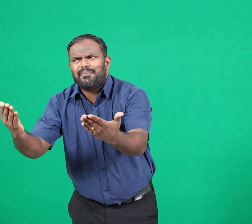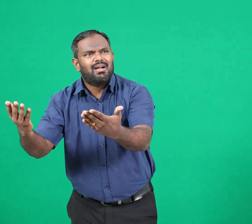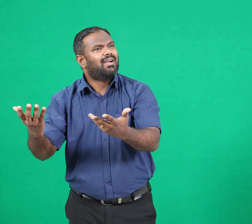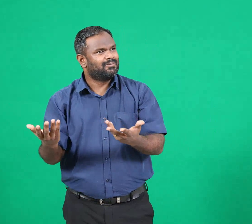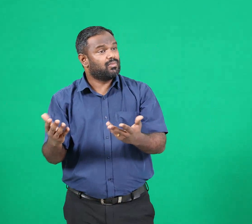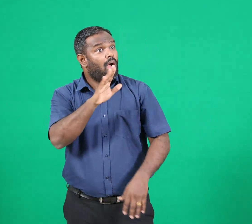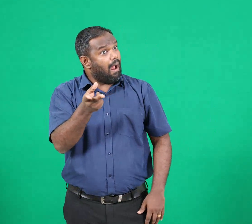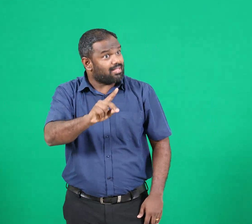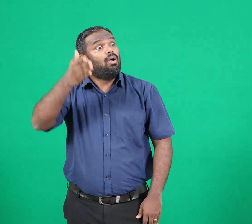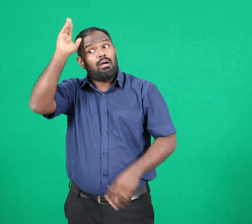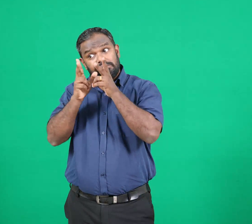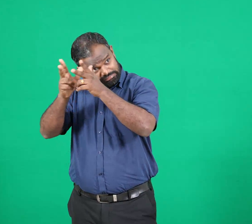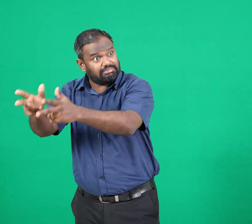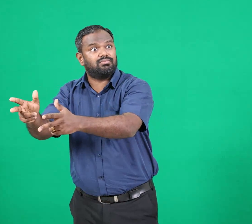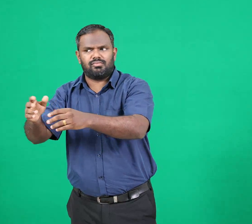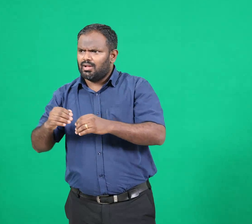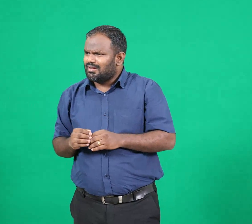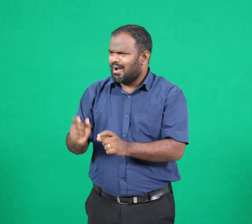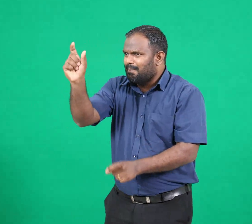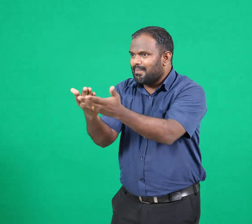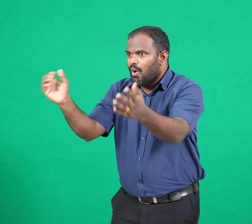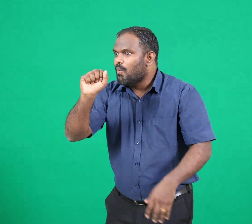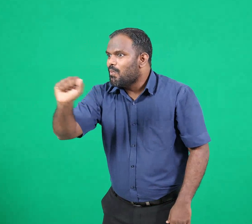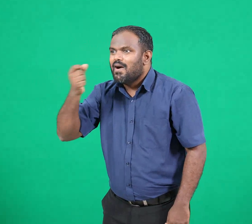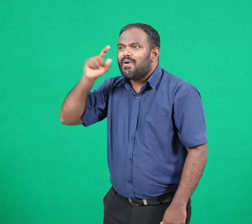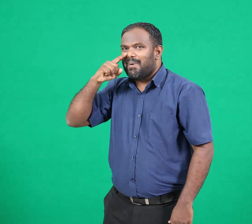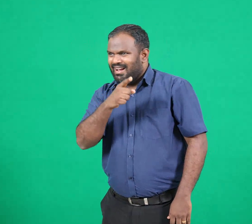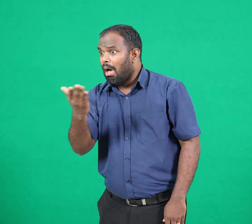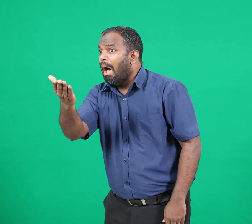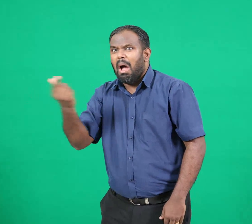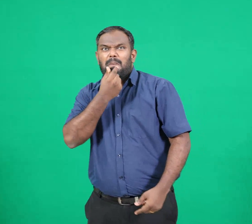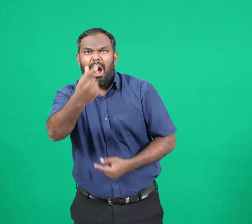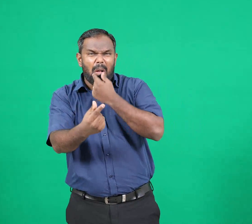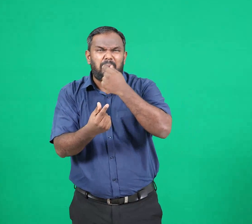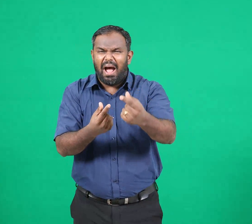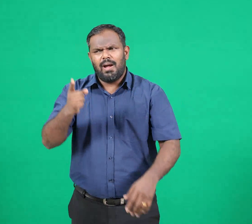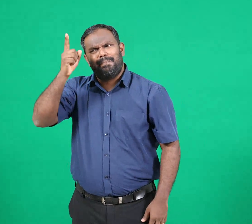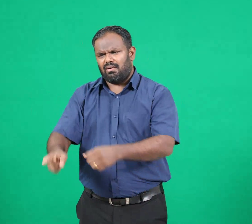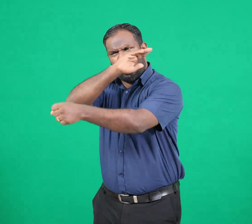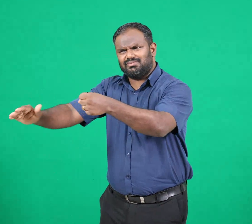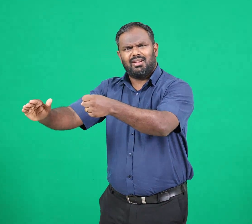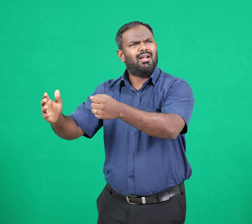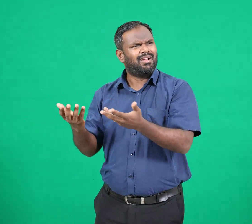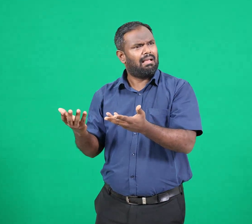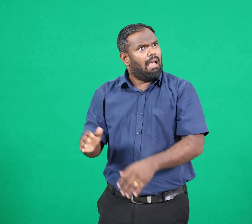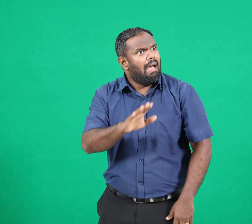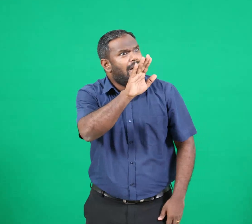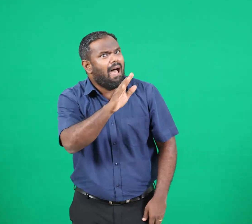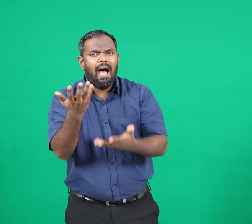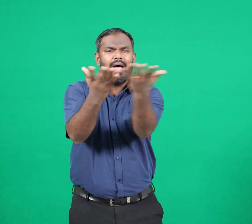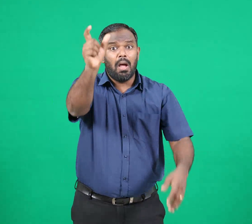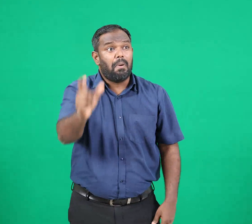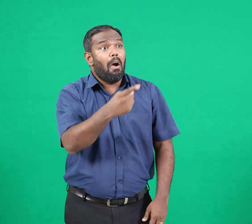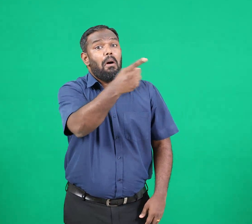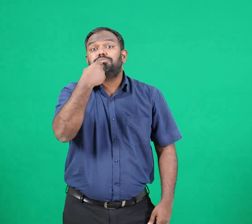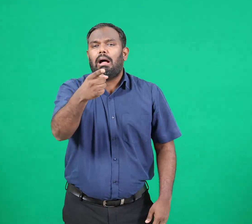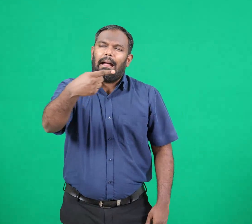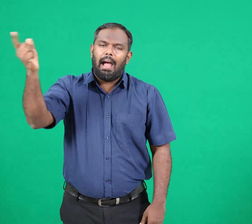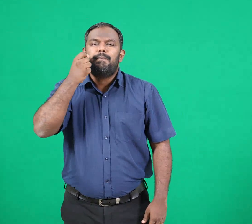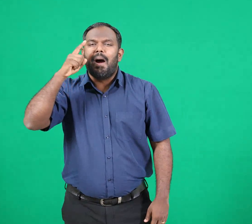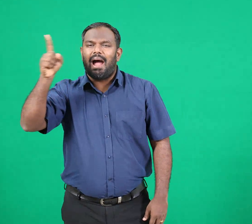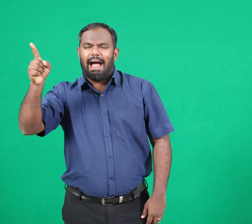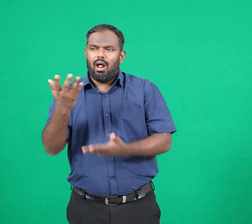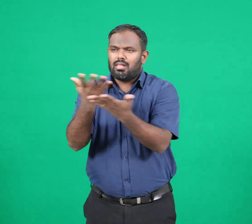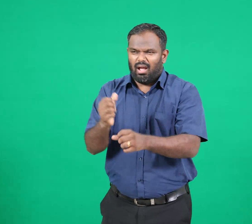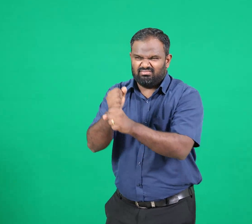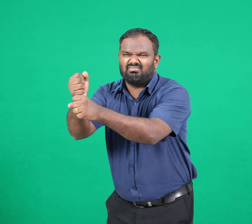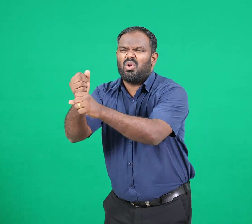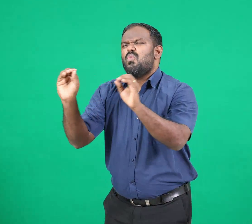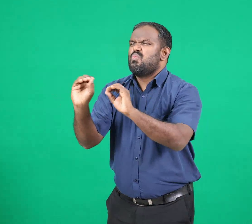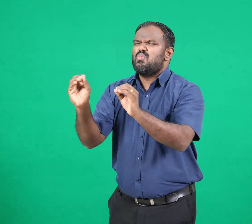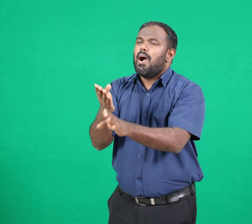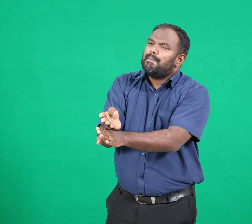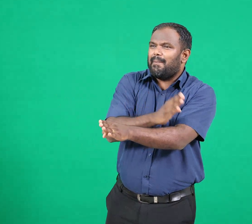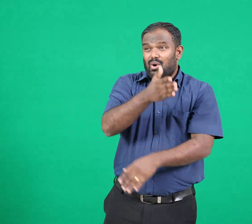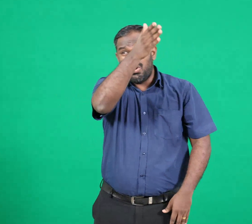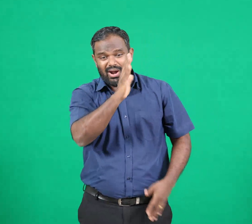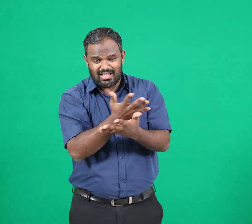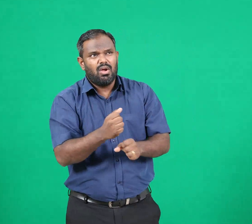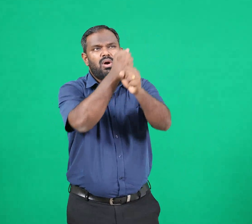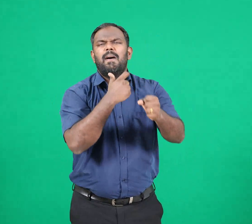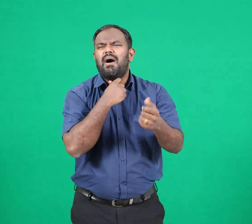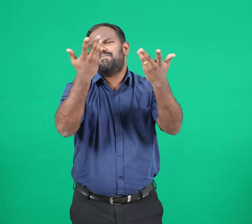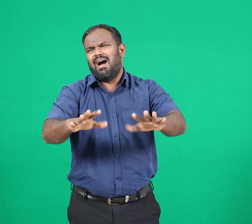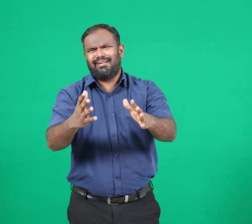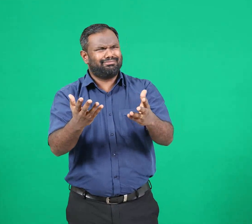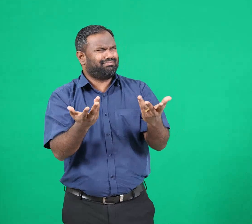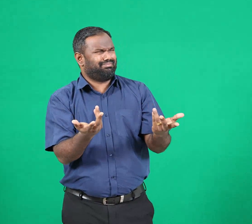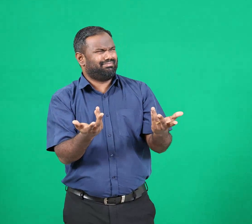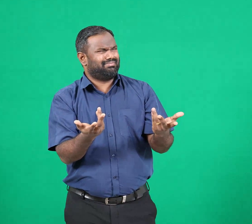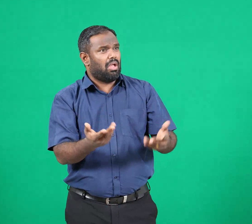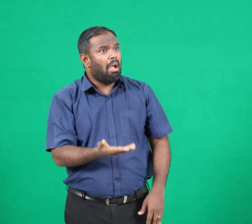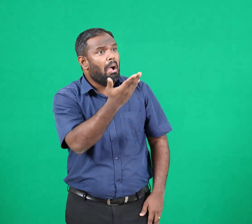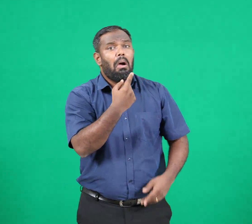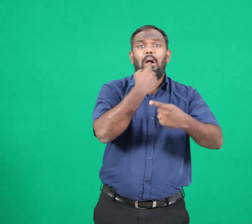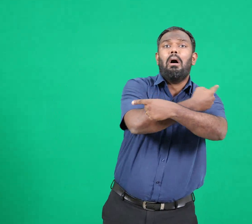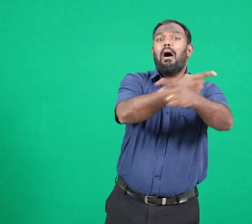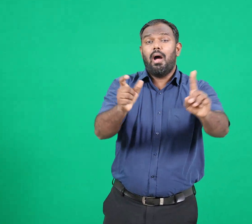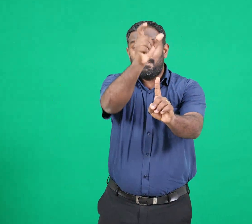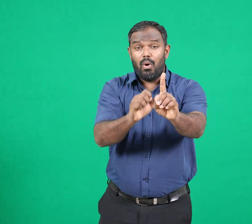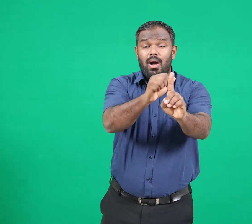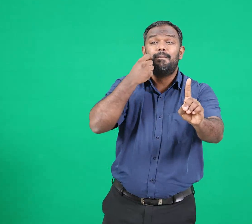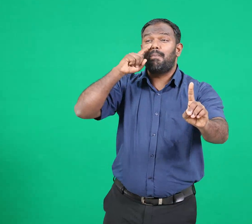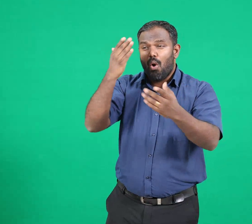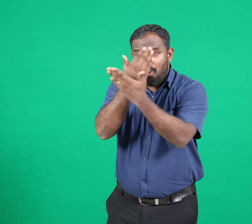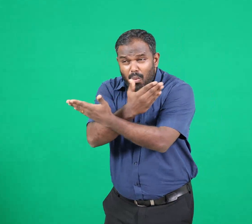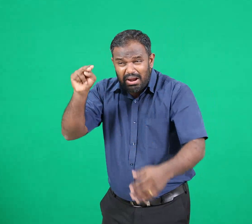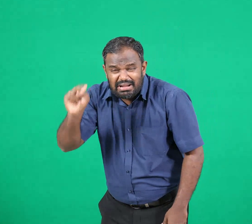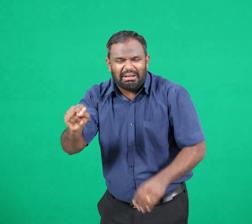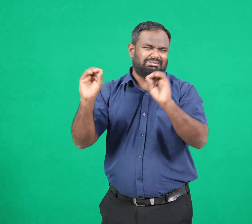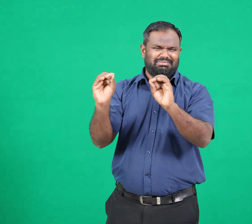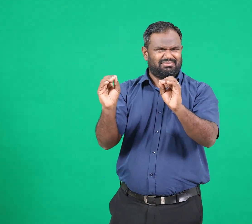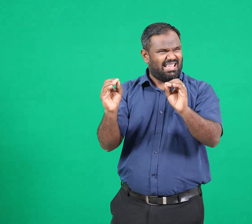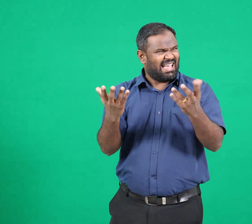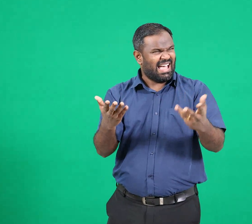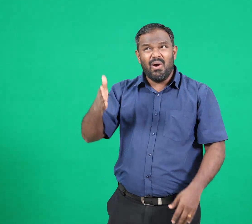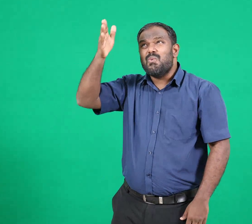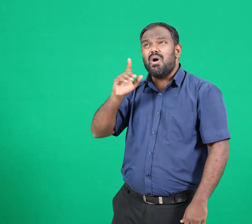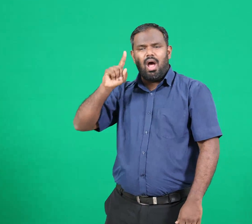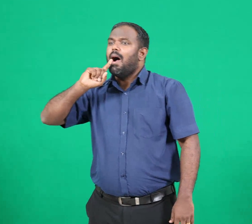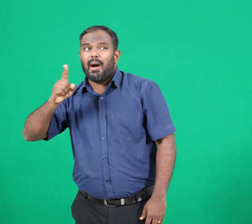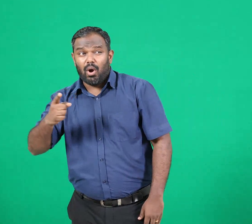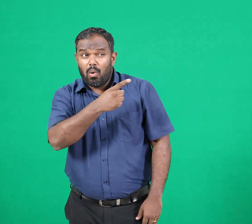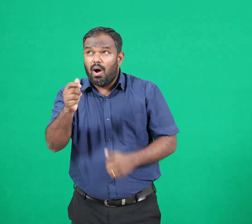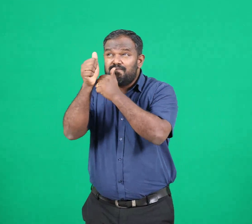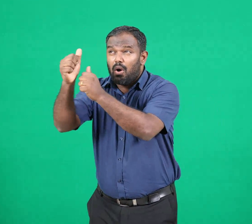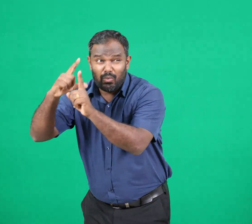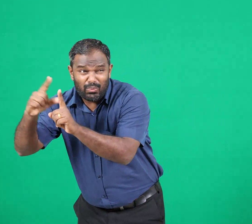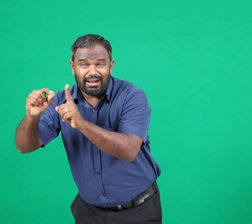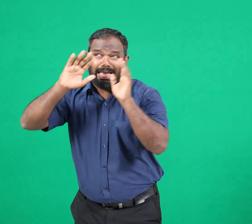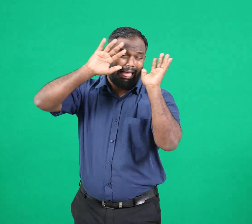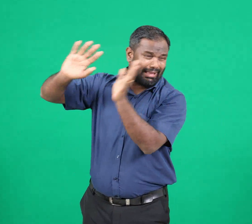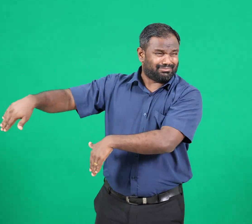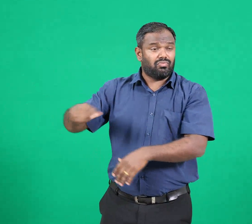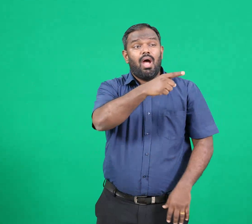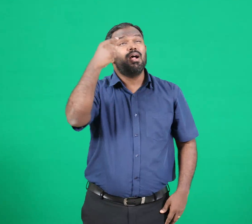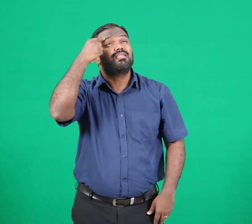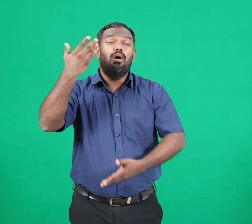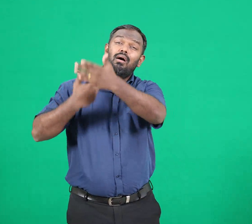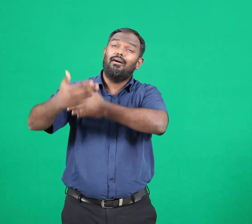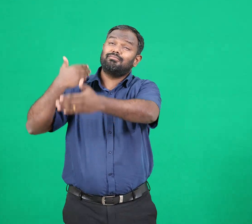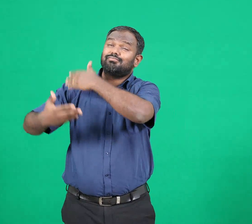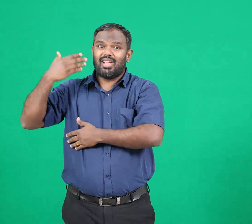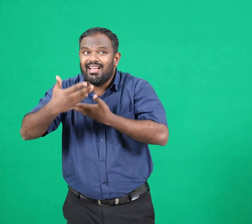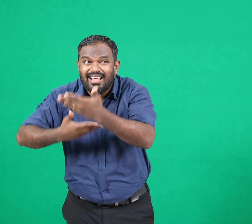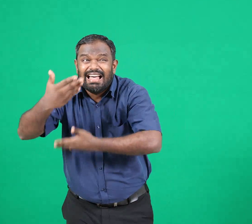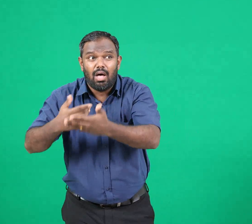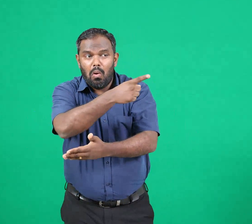But you say that if anyone says to his father or mother, ' Whatever you would have received from me is a gift devoted to God,' he need not honor his father or mother with it.